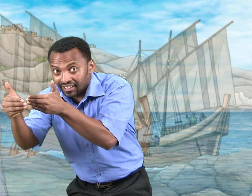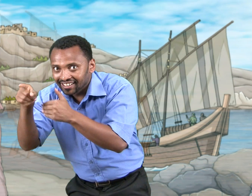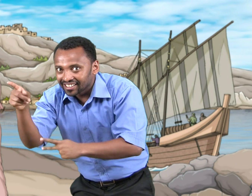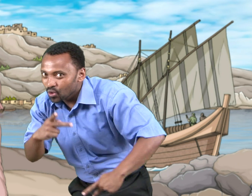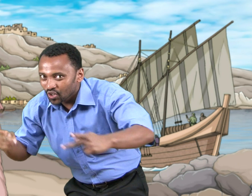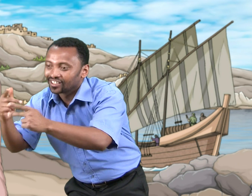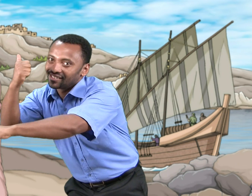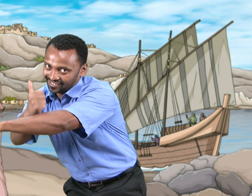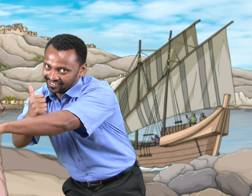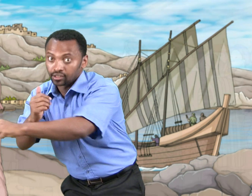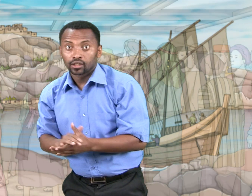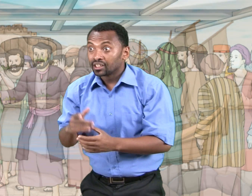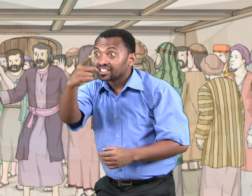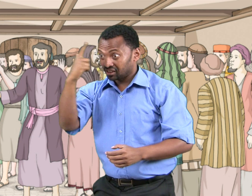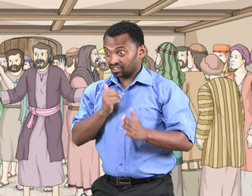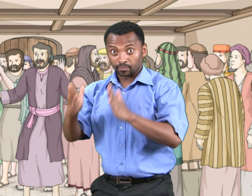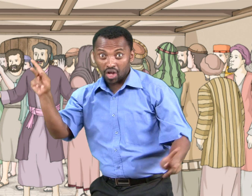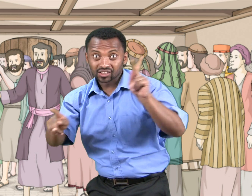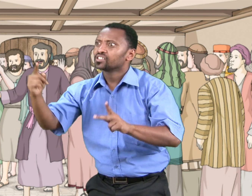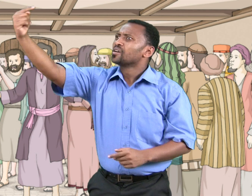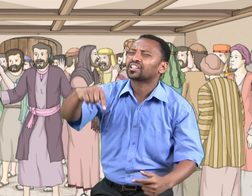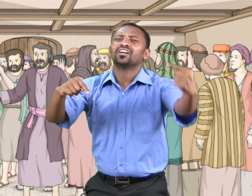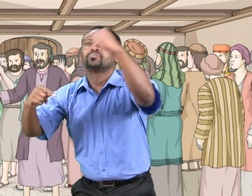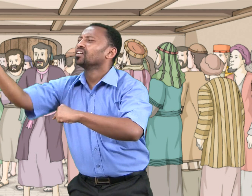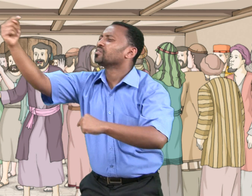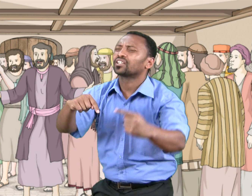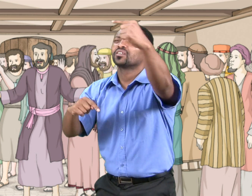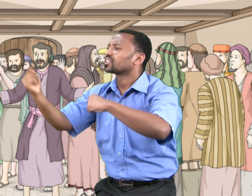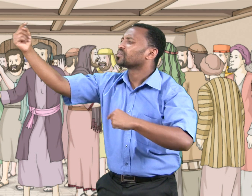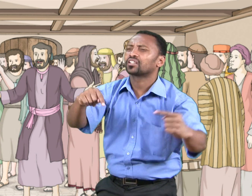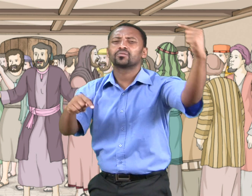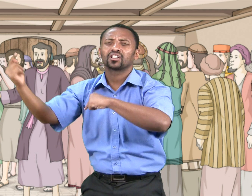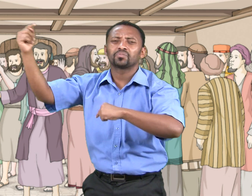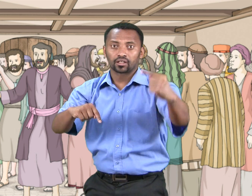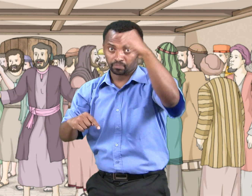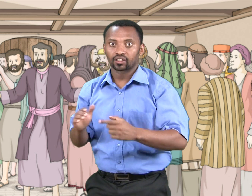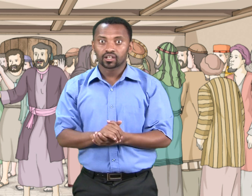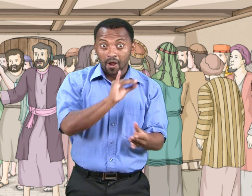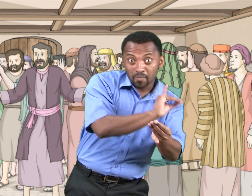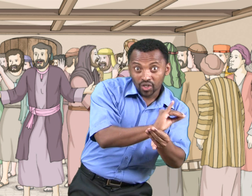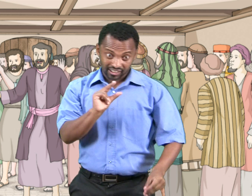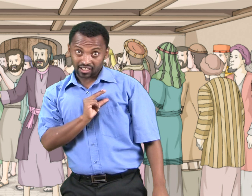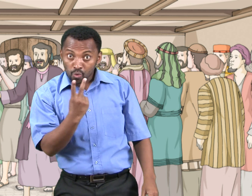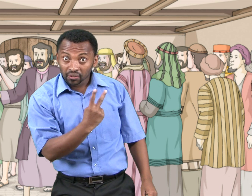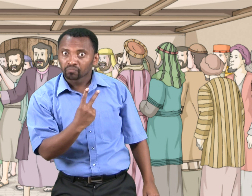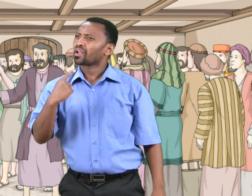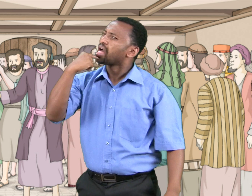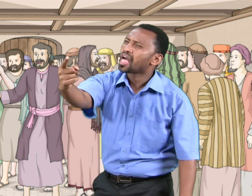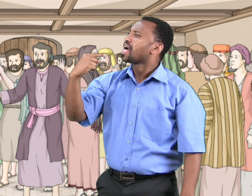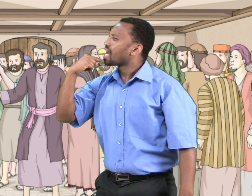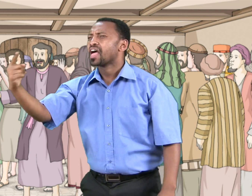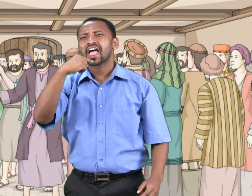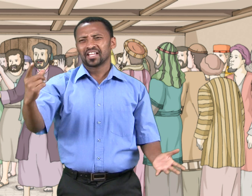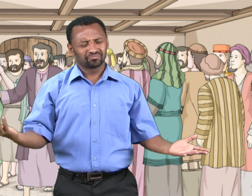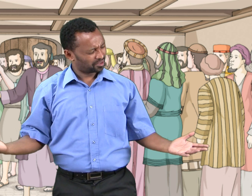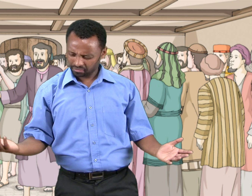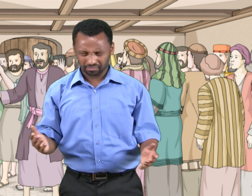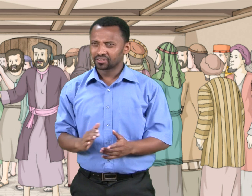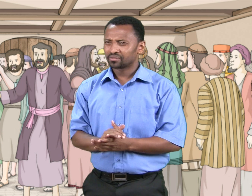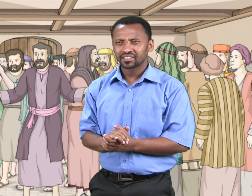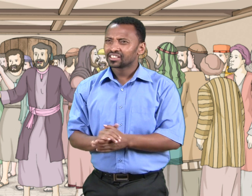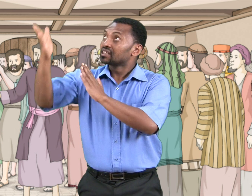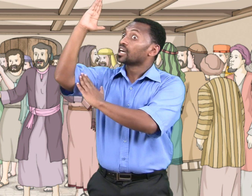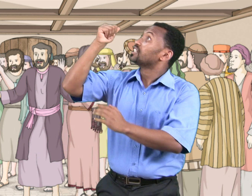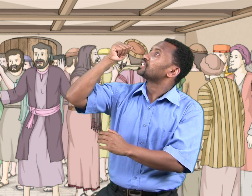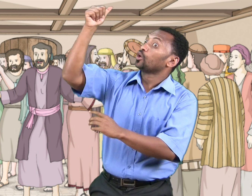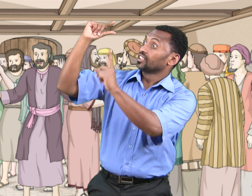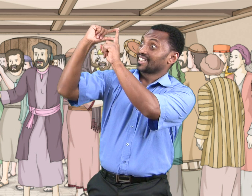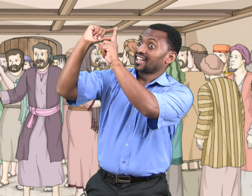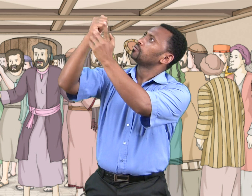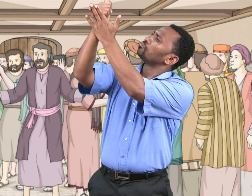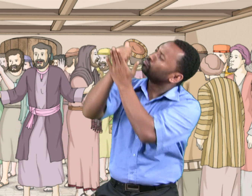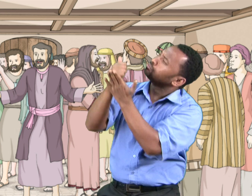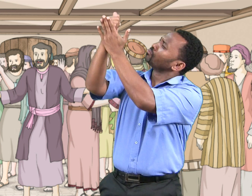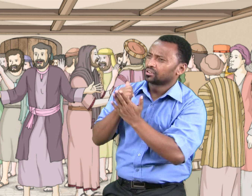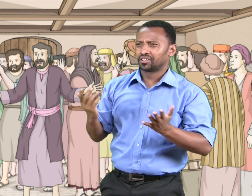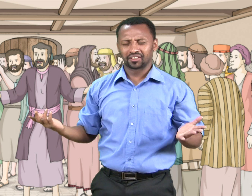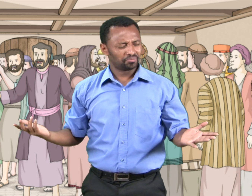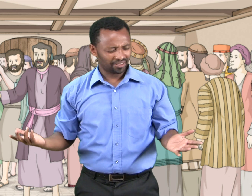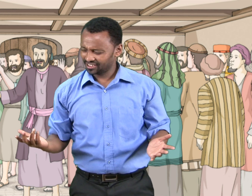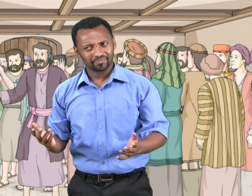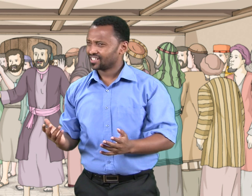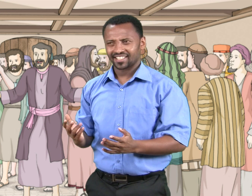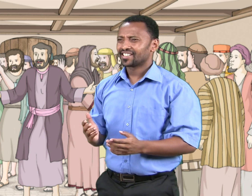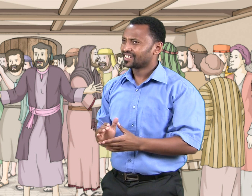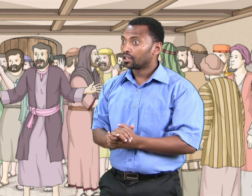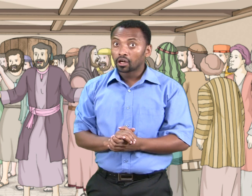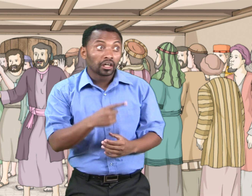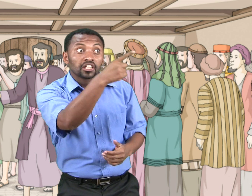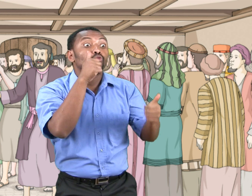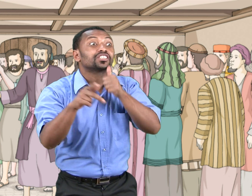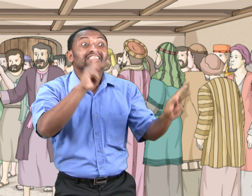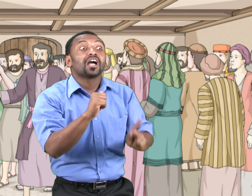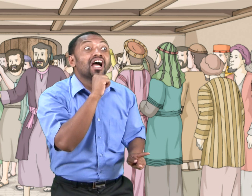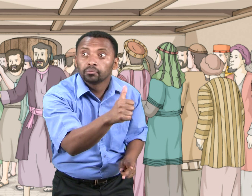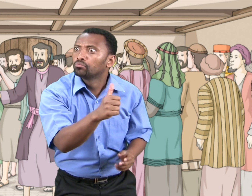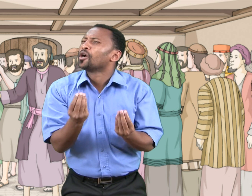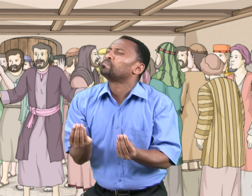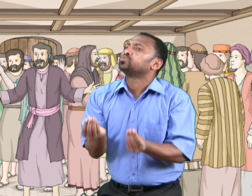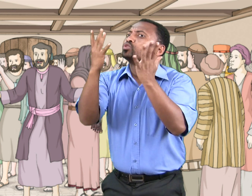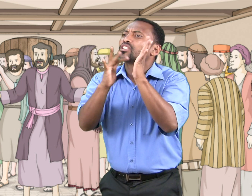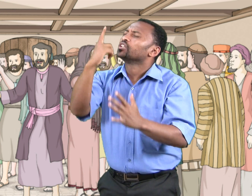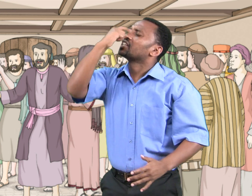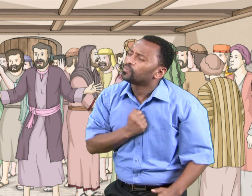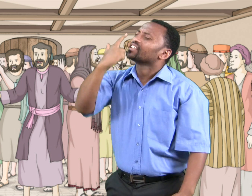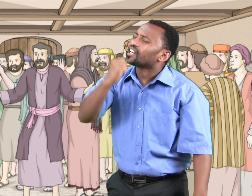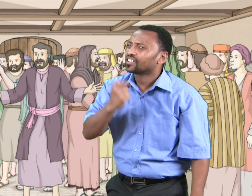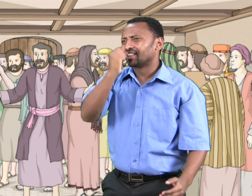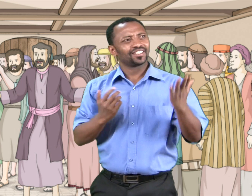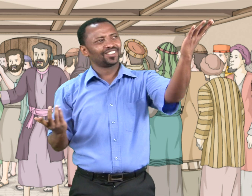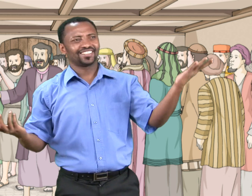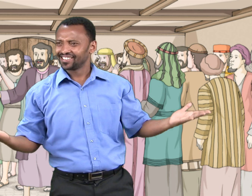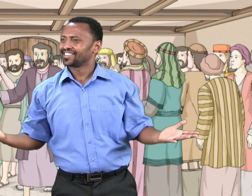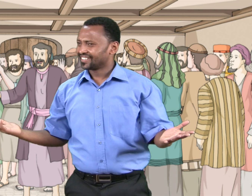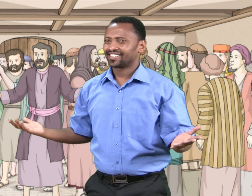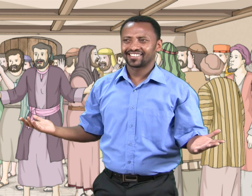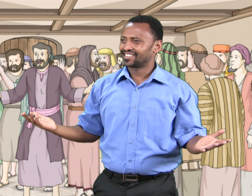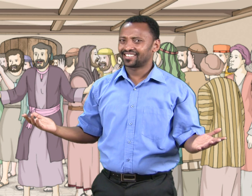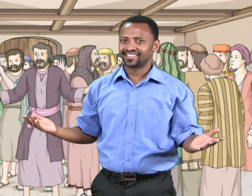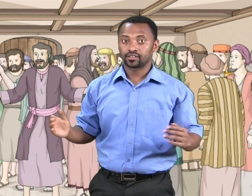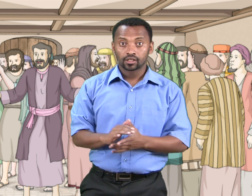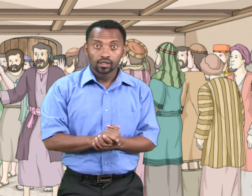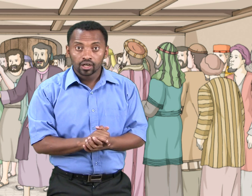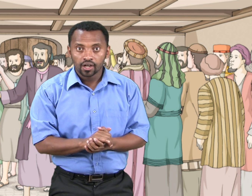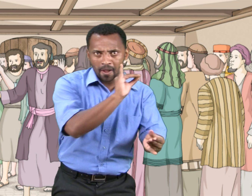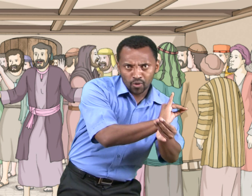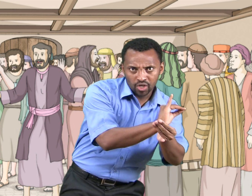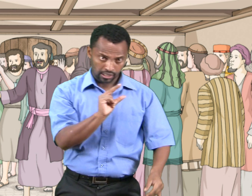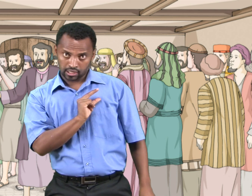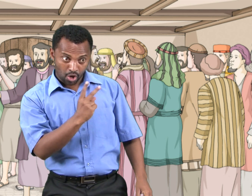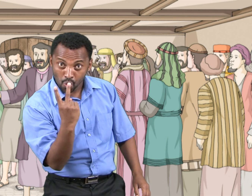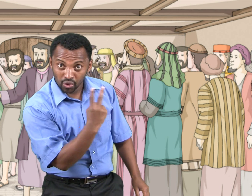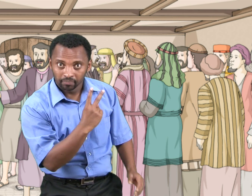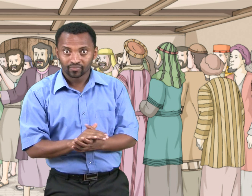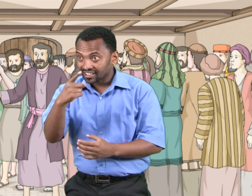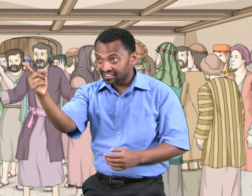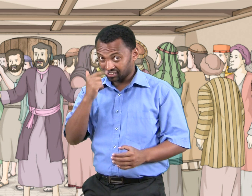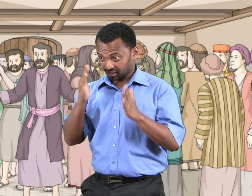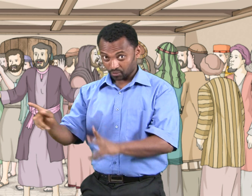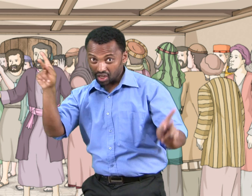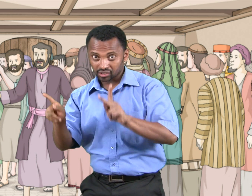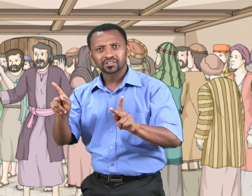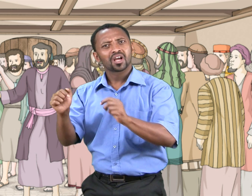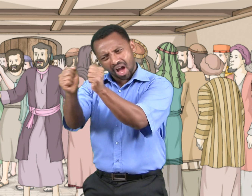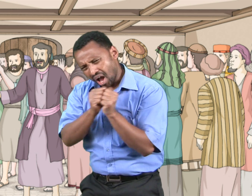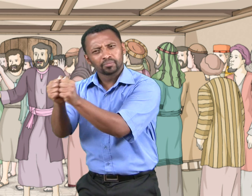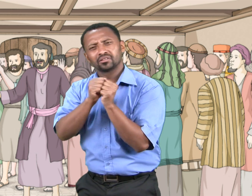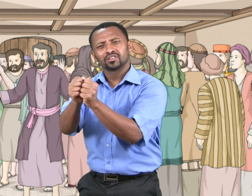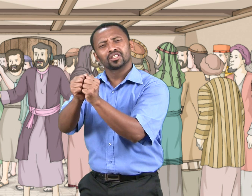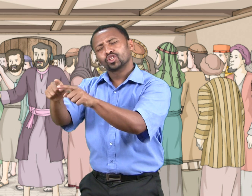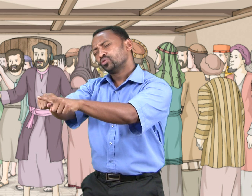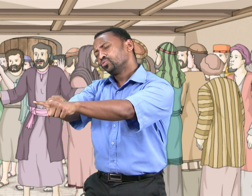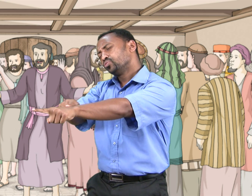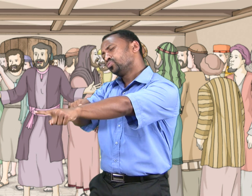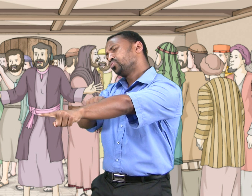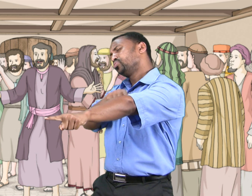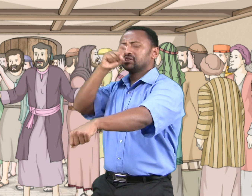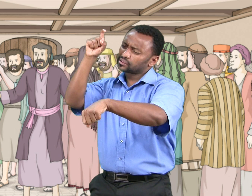When they arrived, they gathered the church together and reported all that God had done through them, and how He had opened the door of faith to the Gentiles.